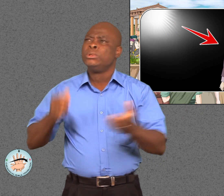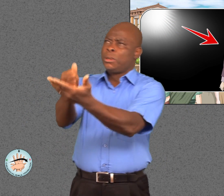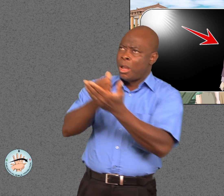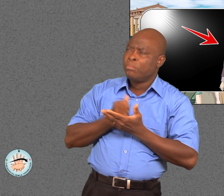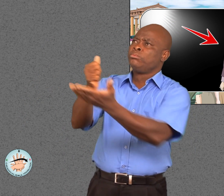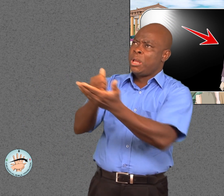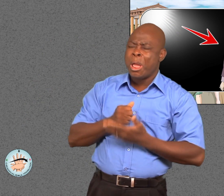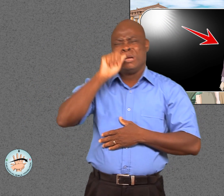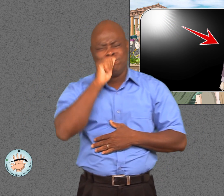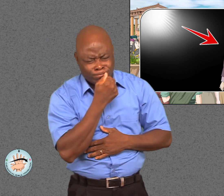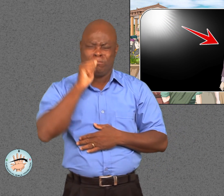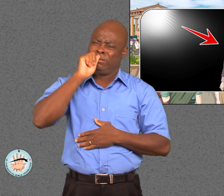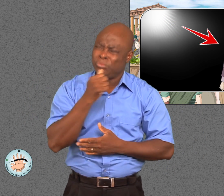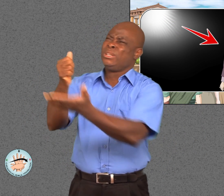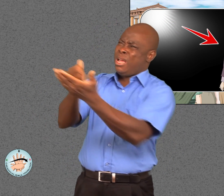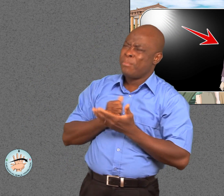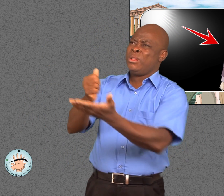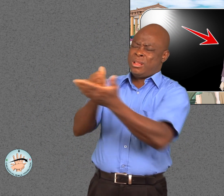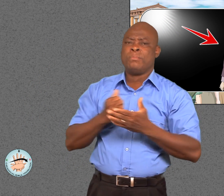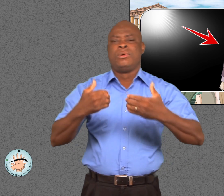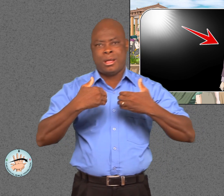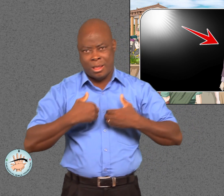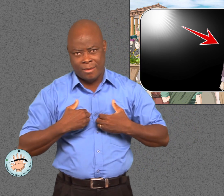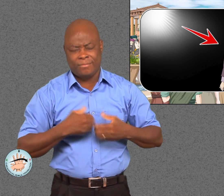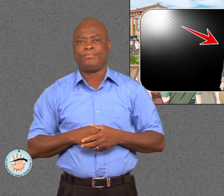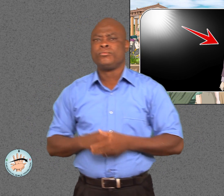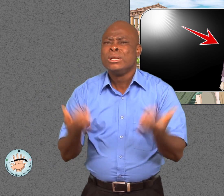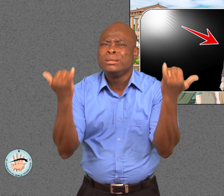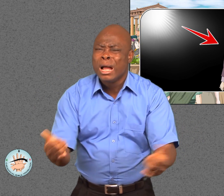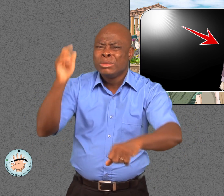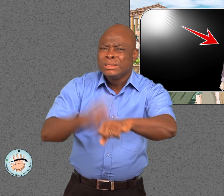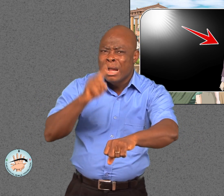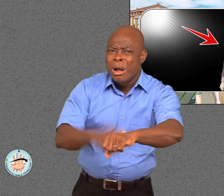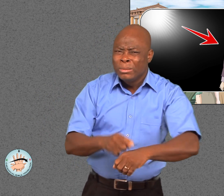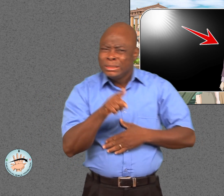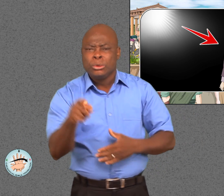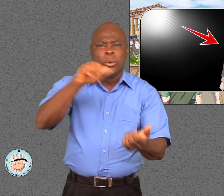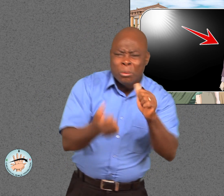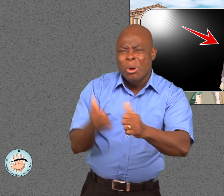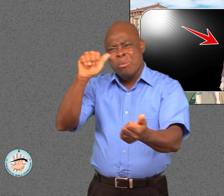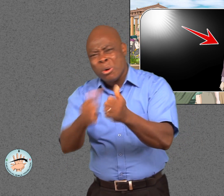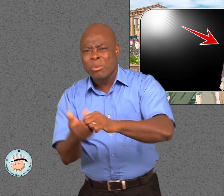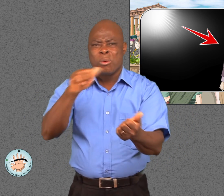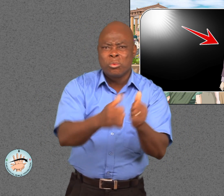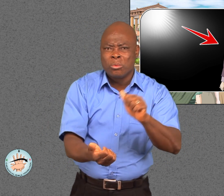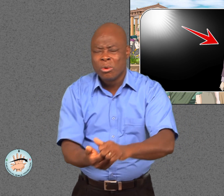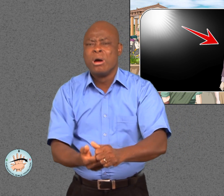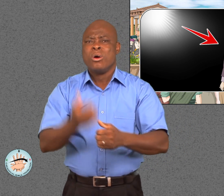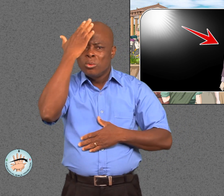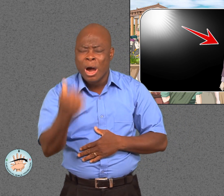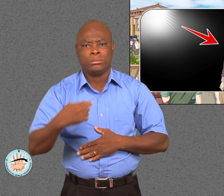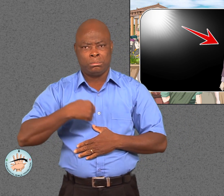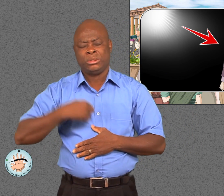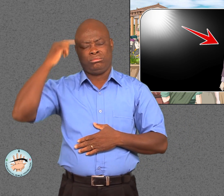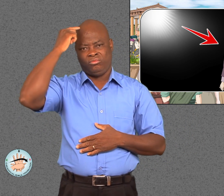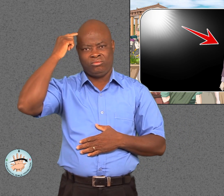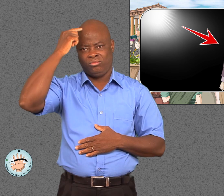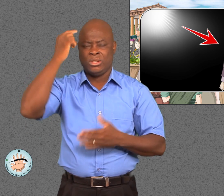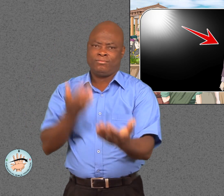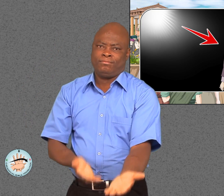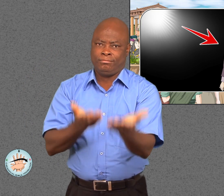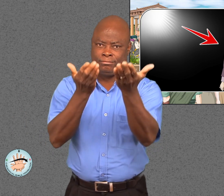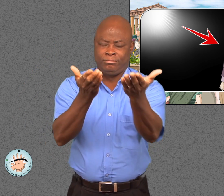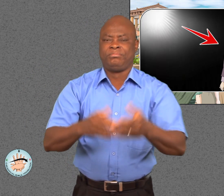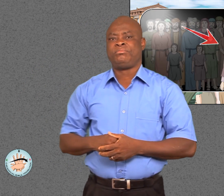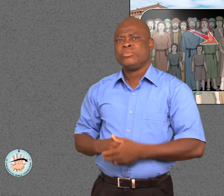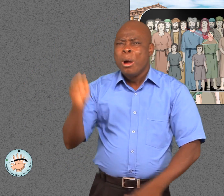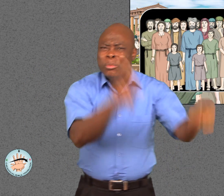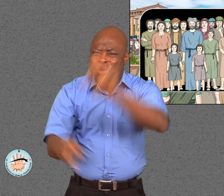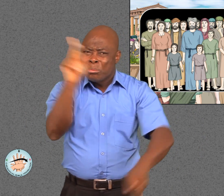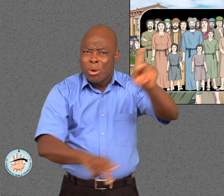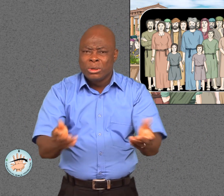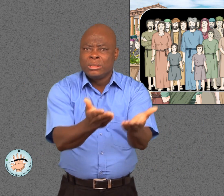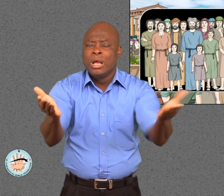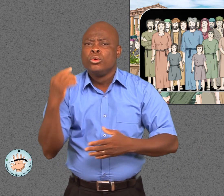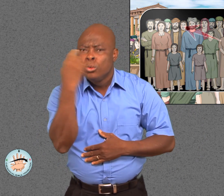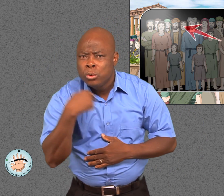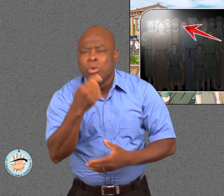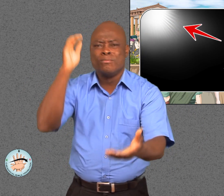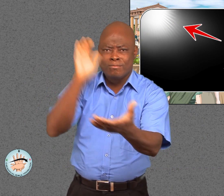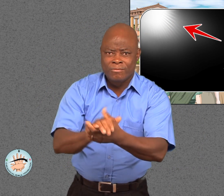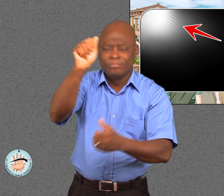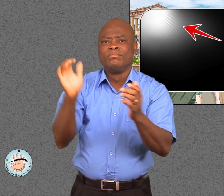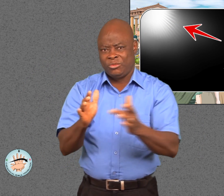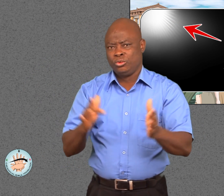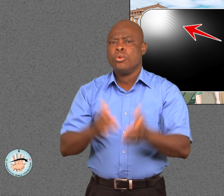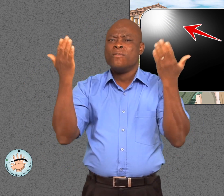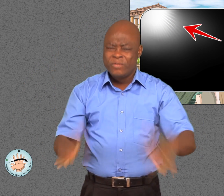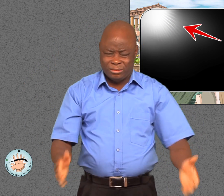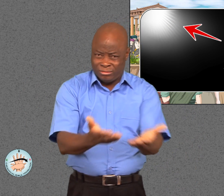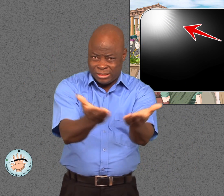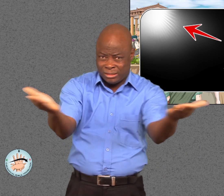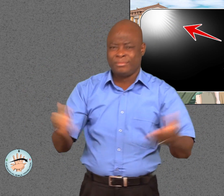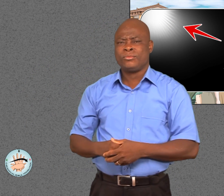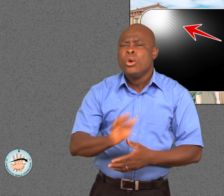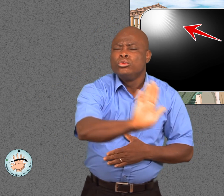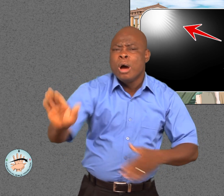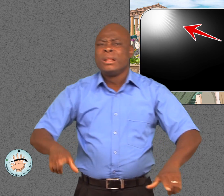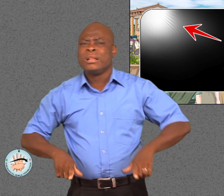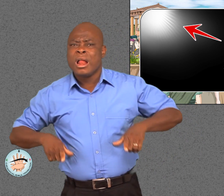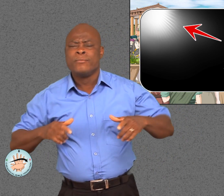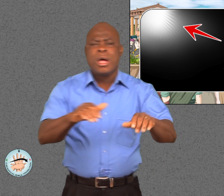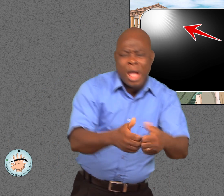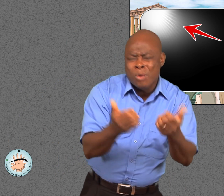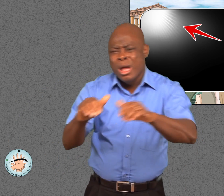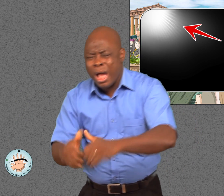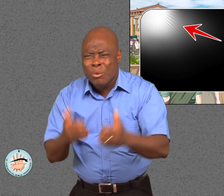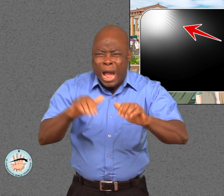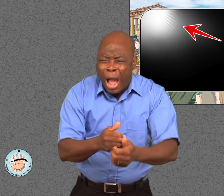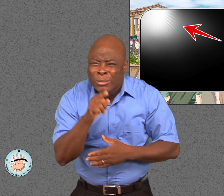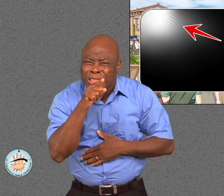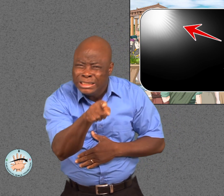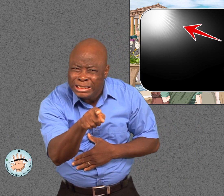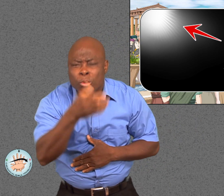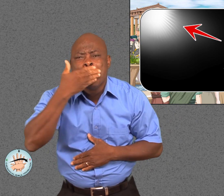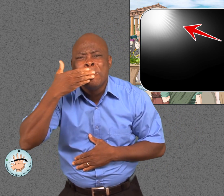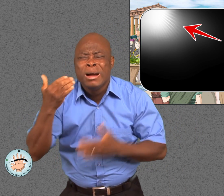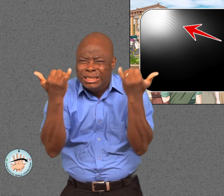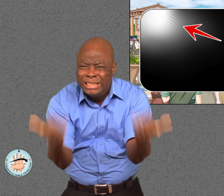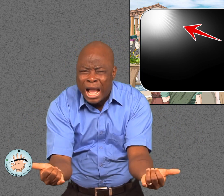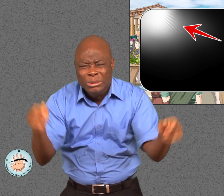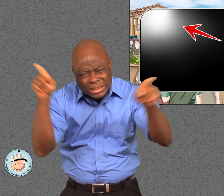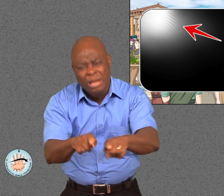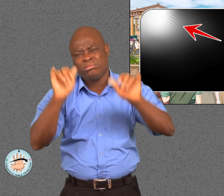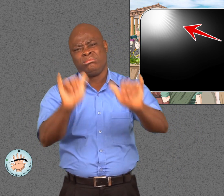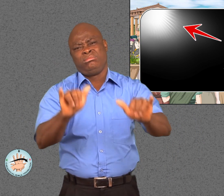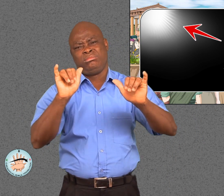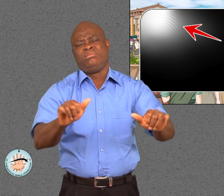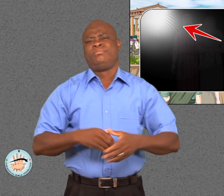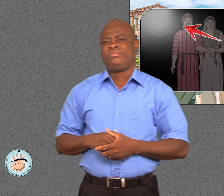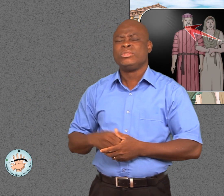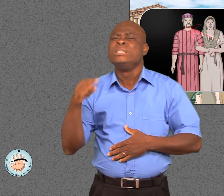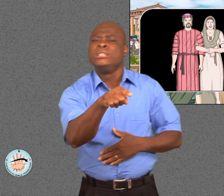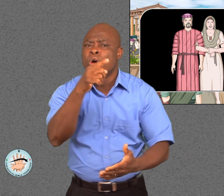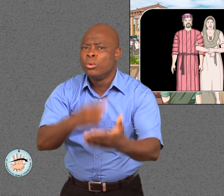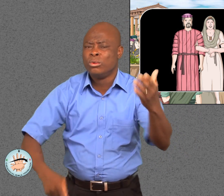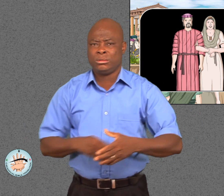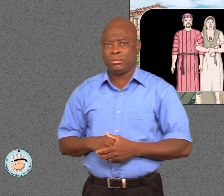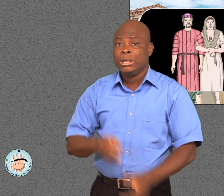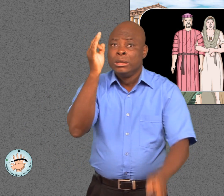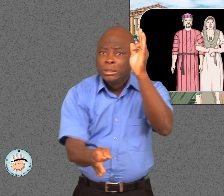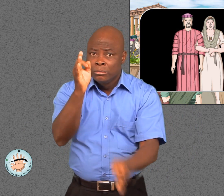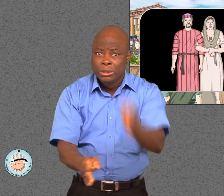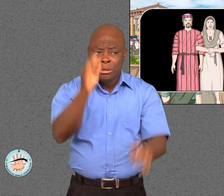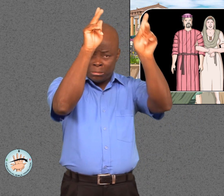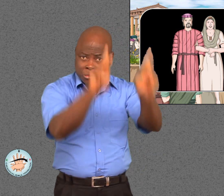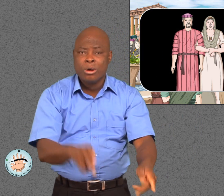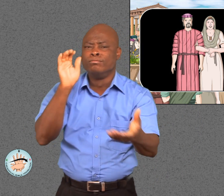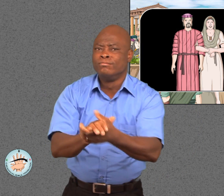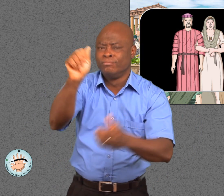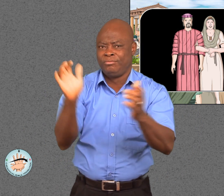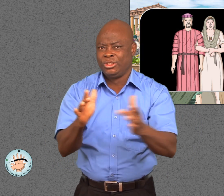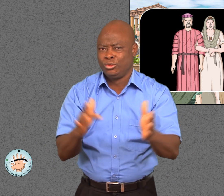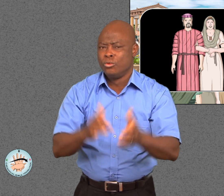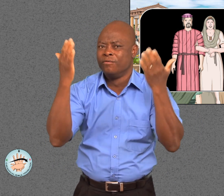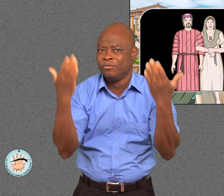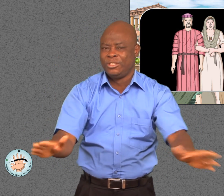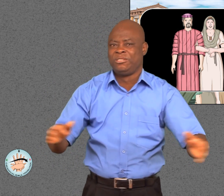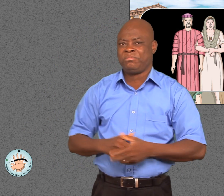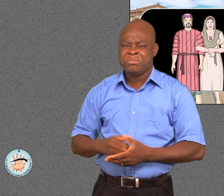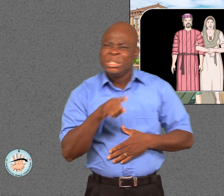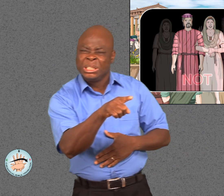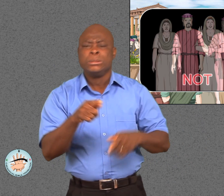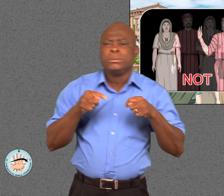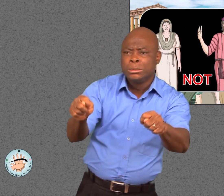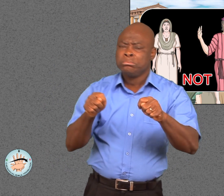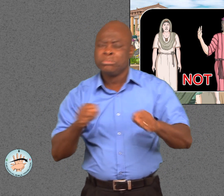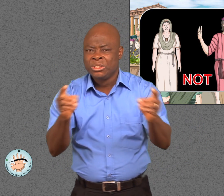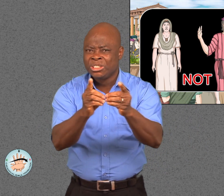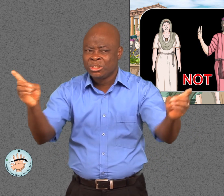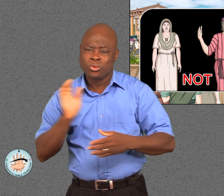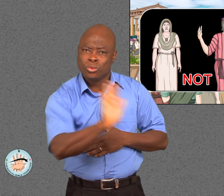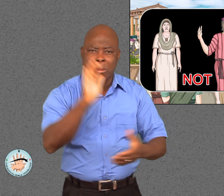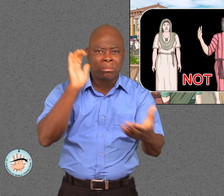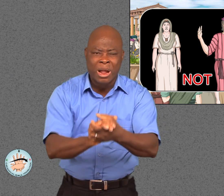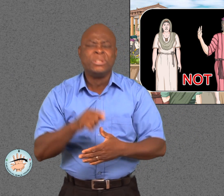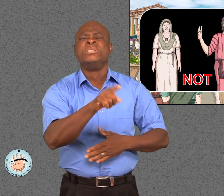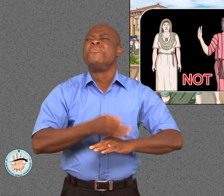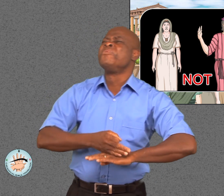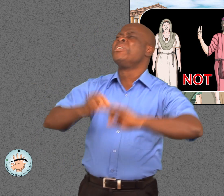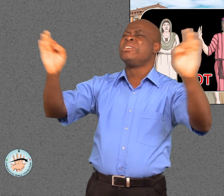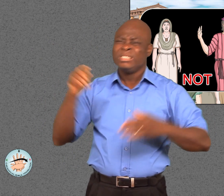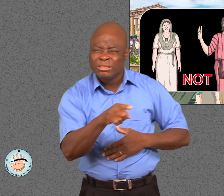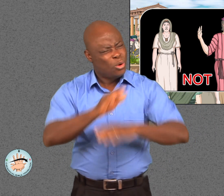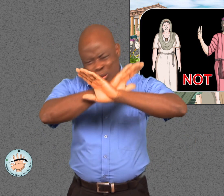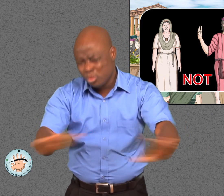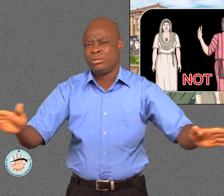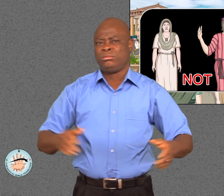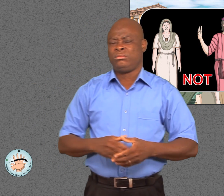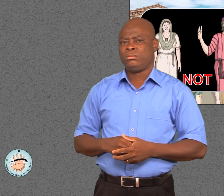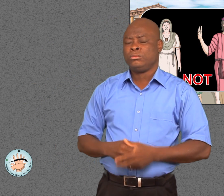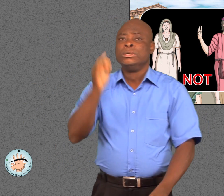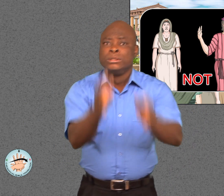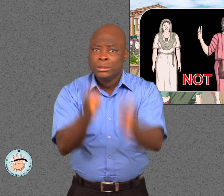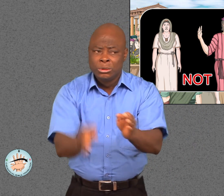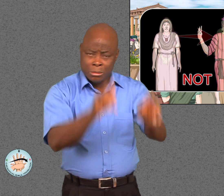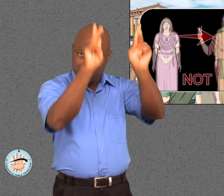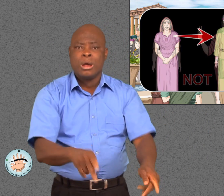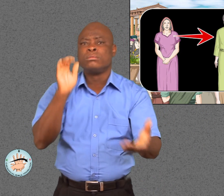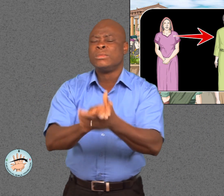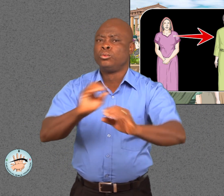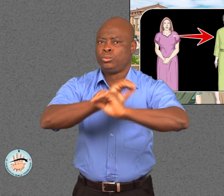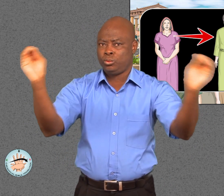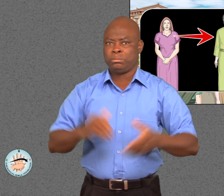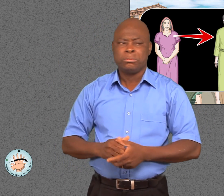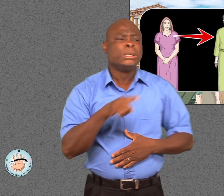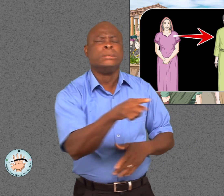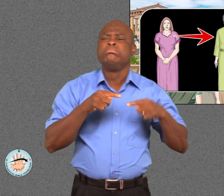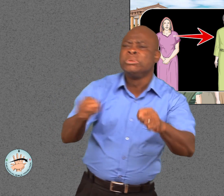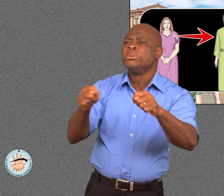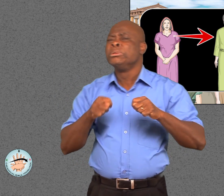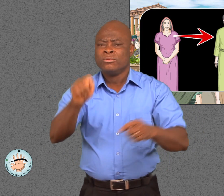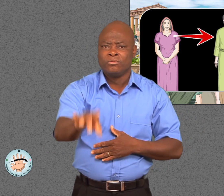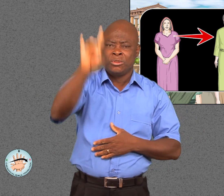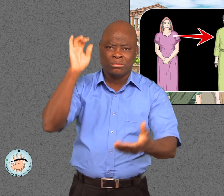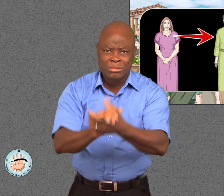Each one should remain in the situation he was in when he was called. Were you a slave when you were called? Do not let it concern you—but if you can gain your freedom, take the opportunity. For he who was a slave when he was called by the Lord is the Lord’s freedman. Conversely, he who was a free man when he was called is Christ’s slave.